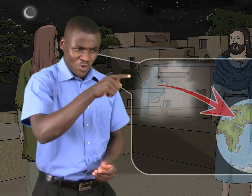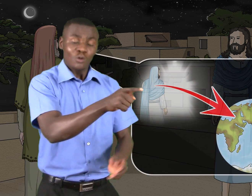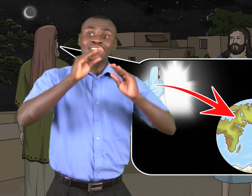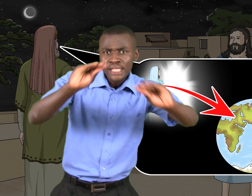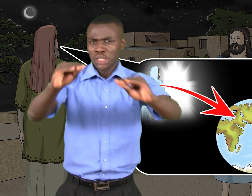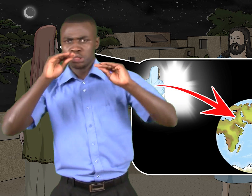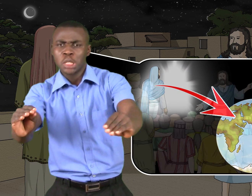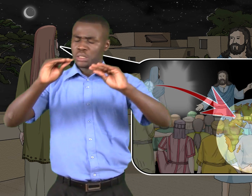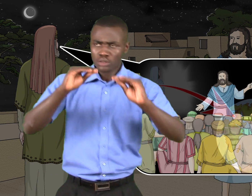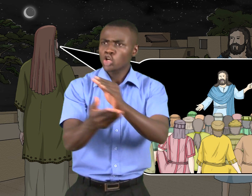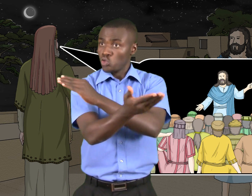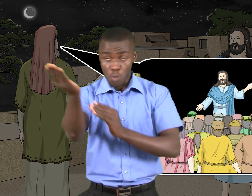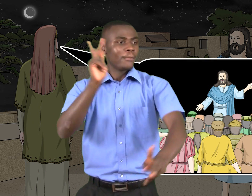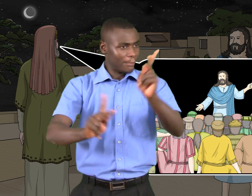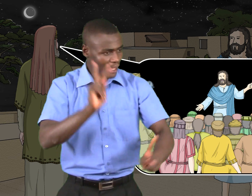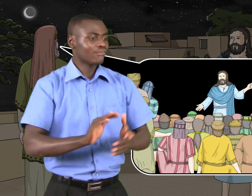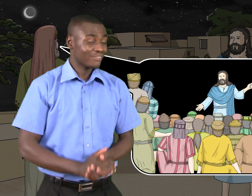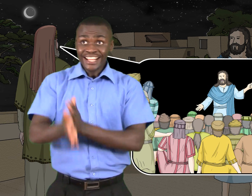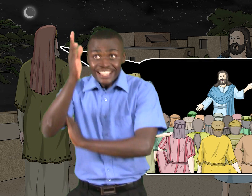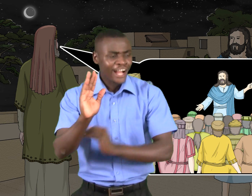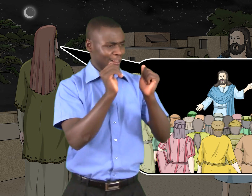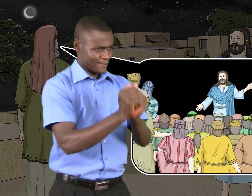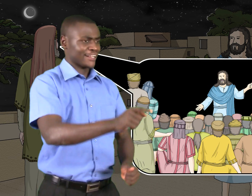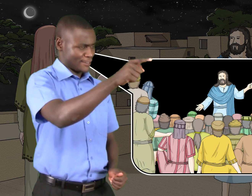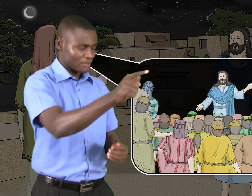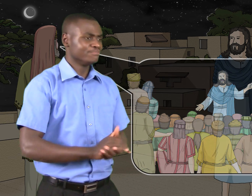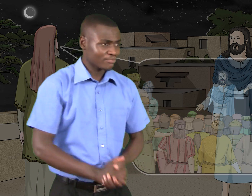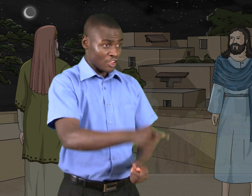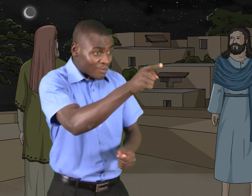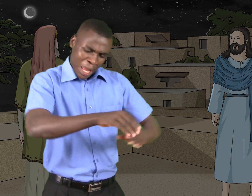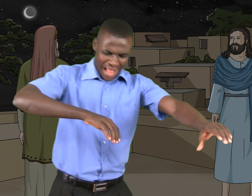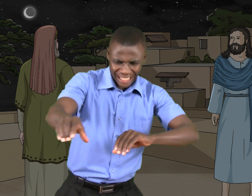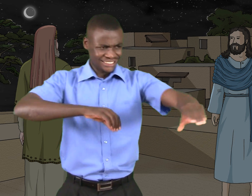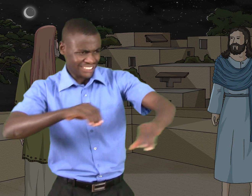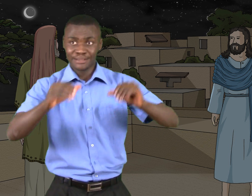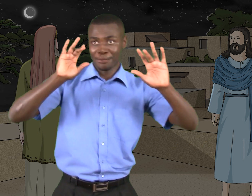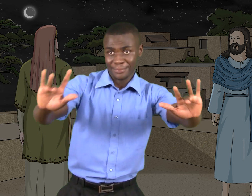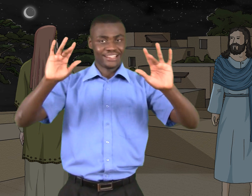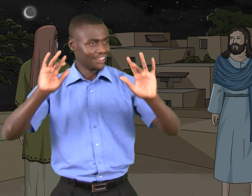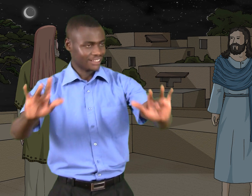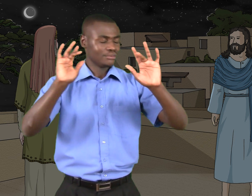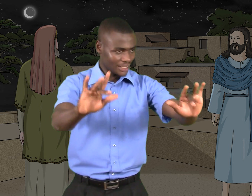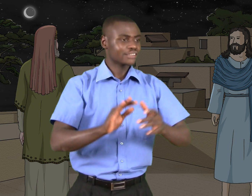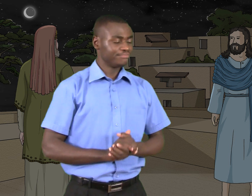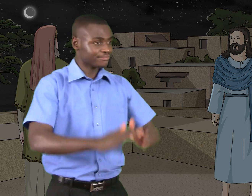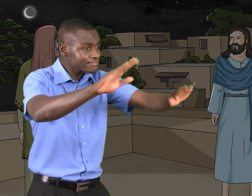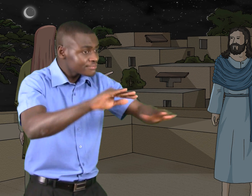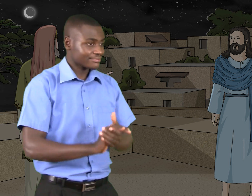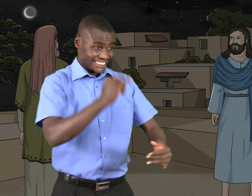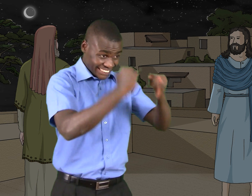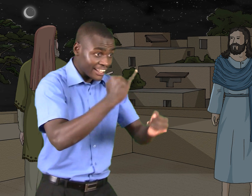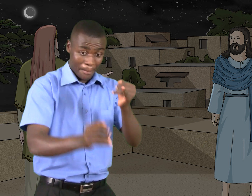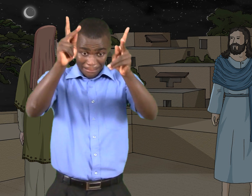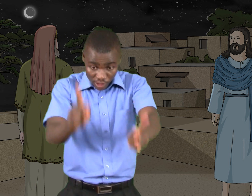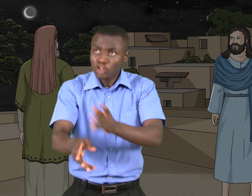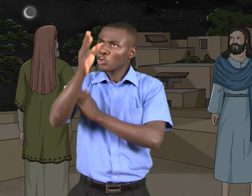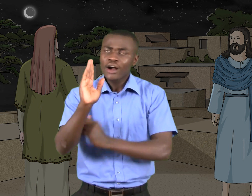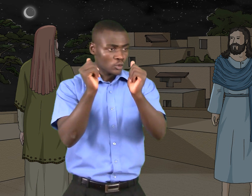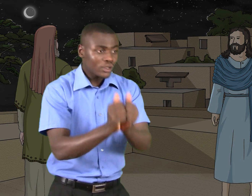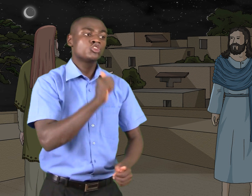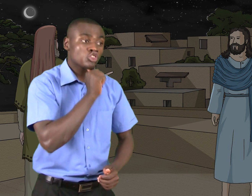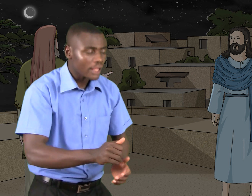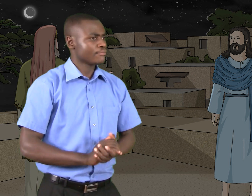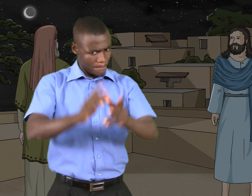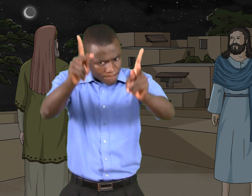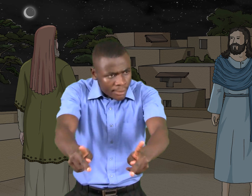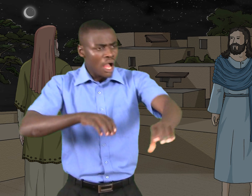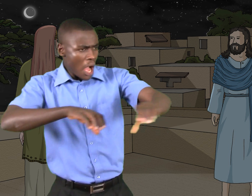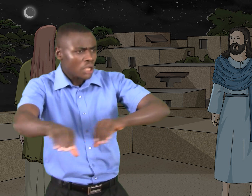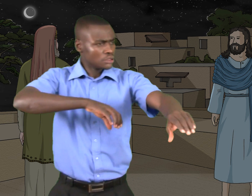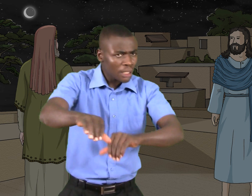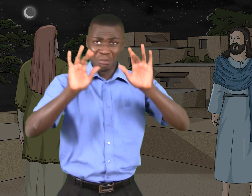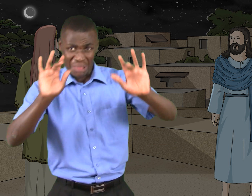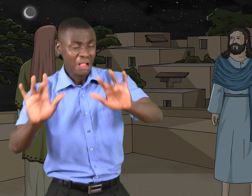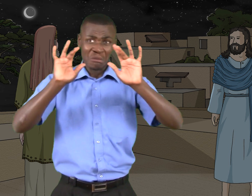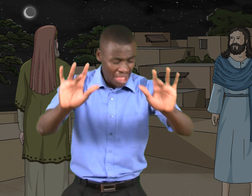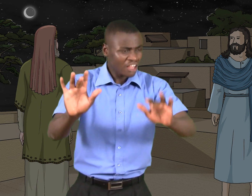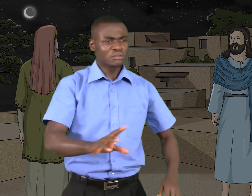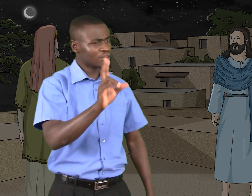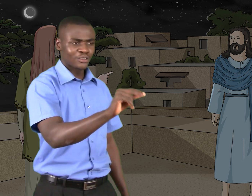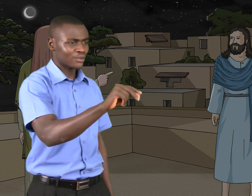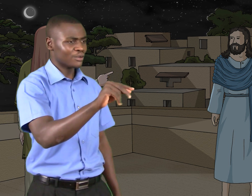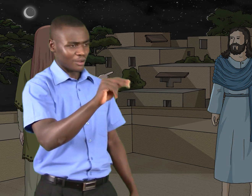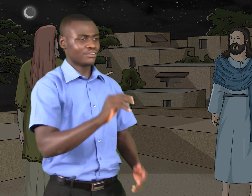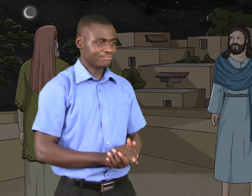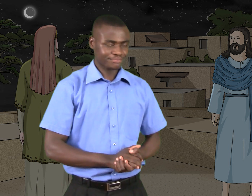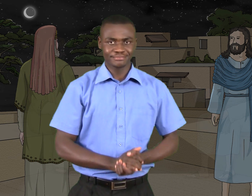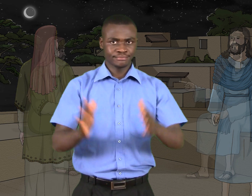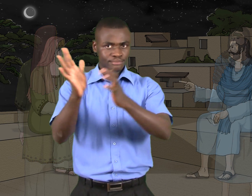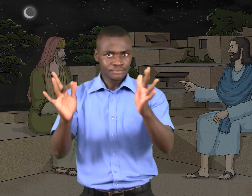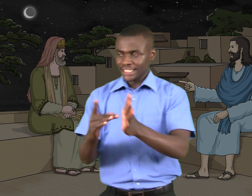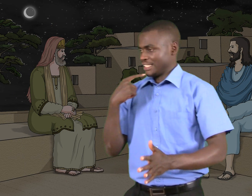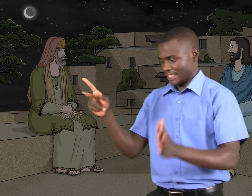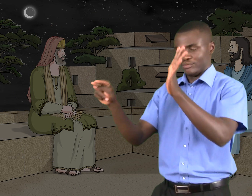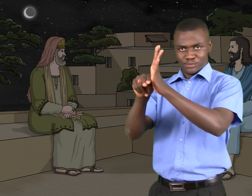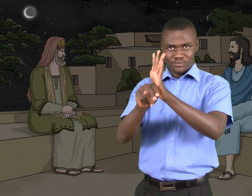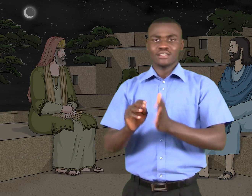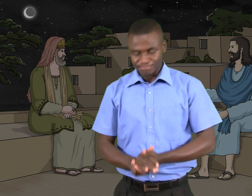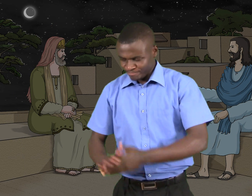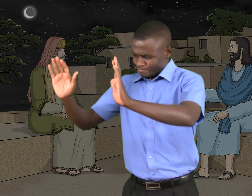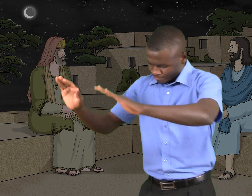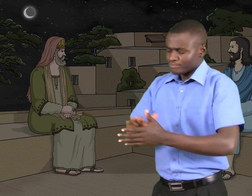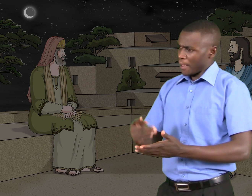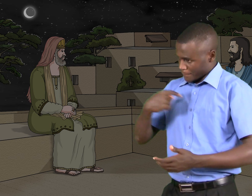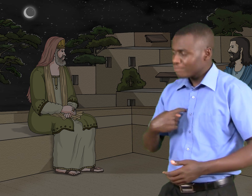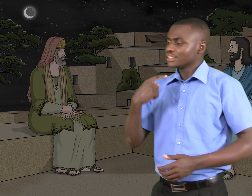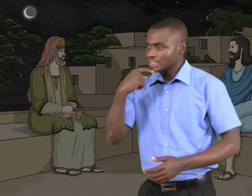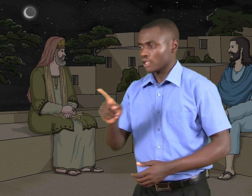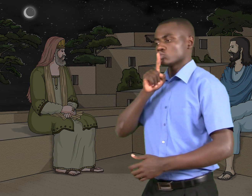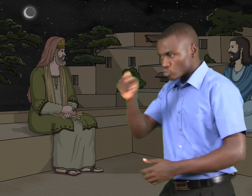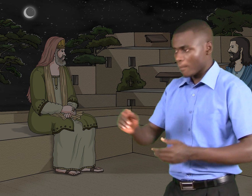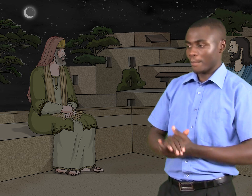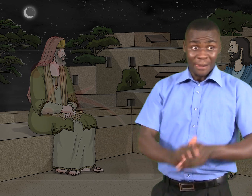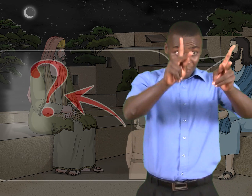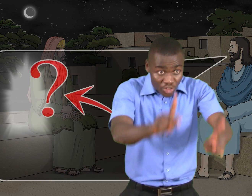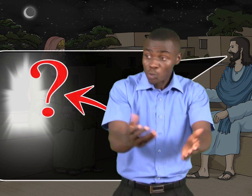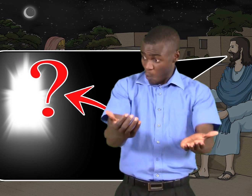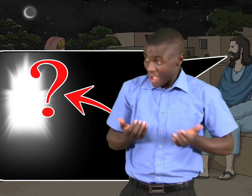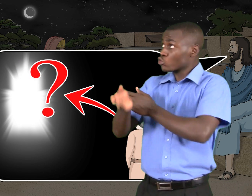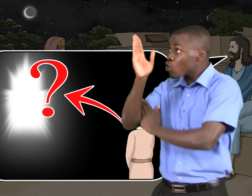For no one could perform the signs You are doing if God were not with him.”